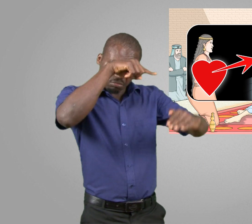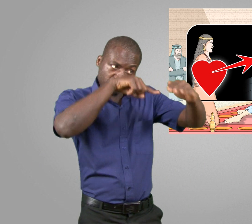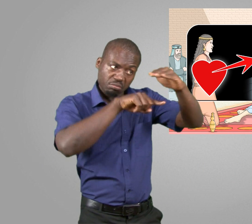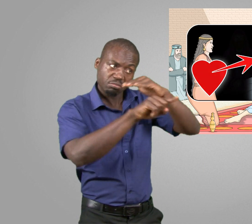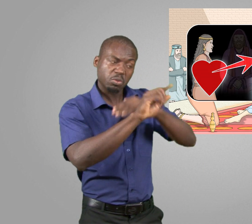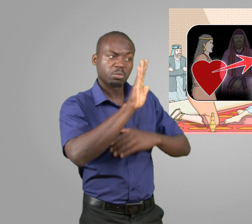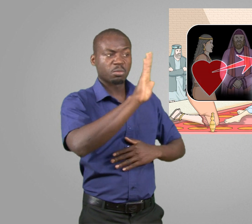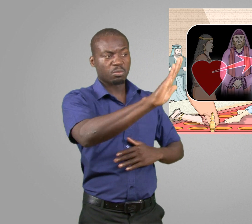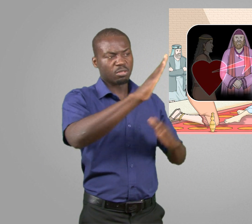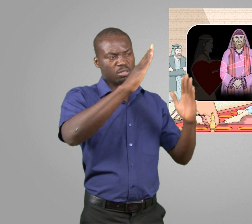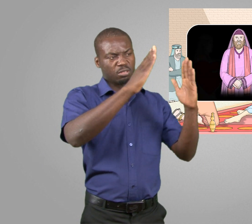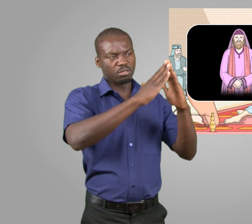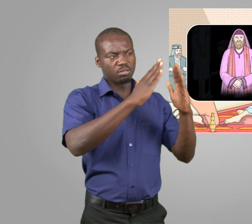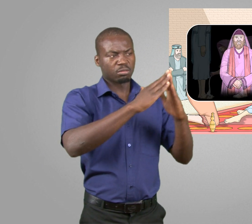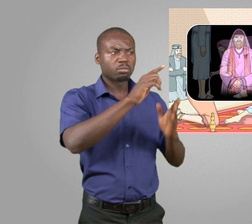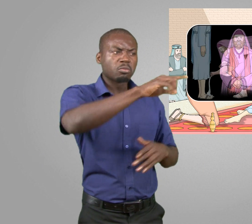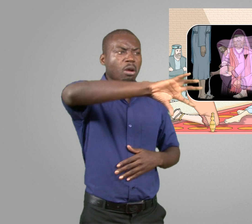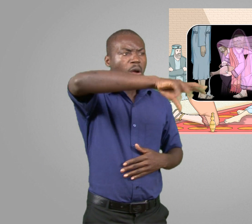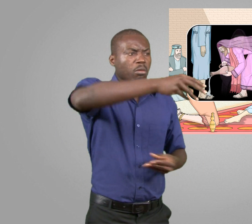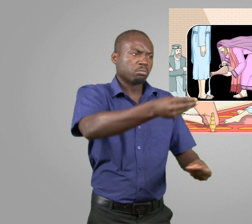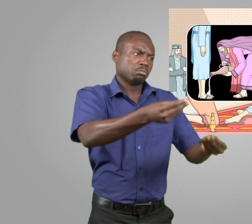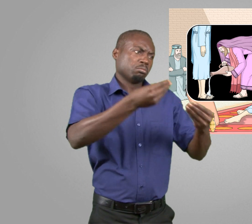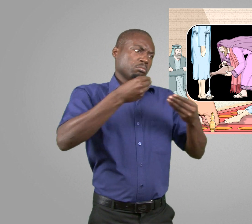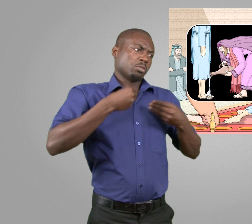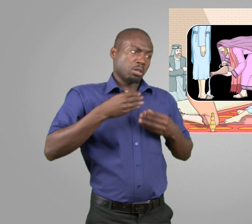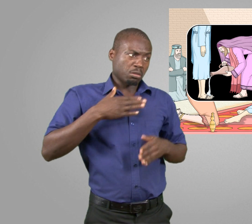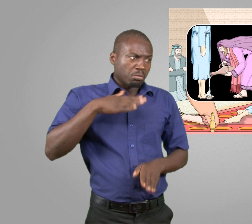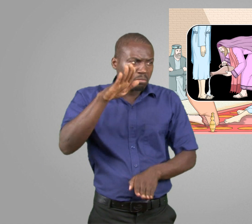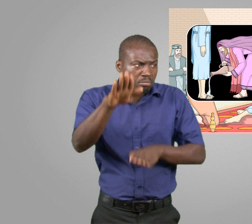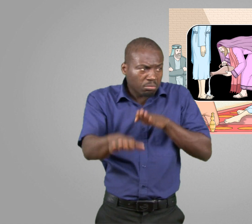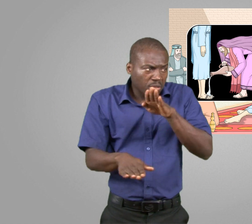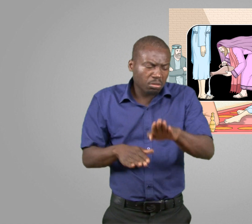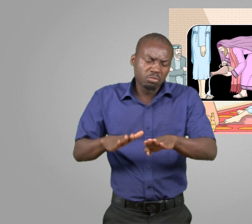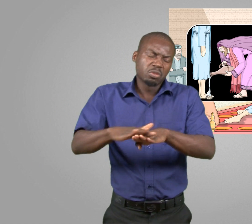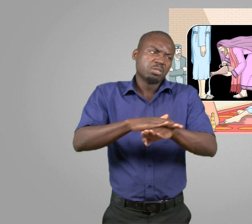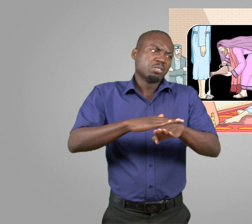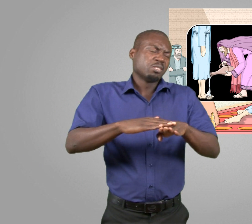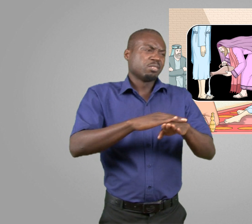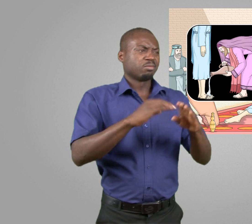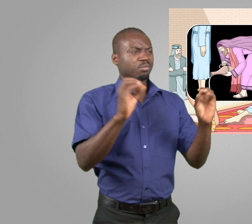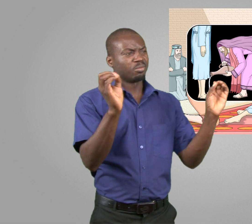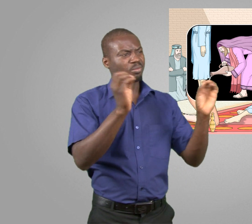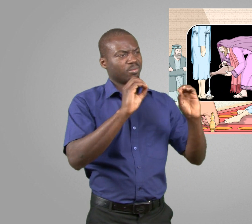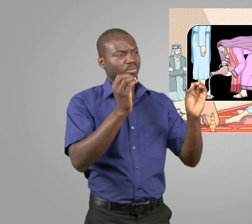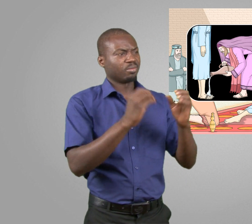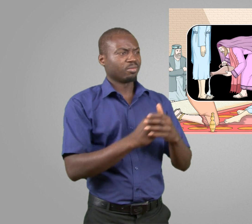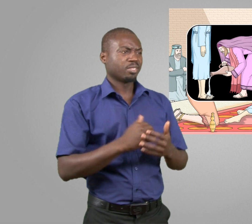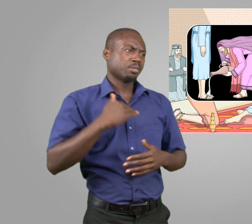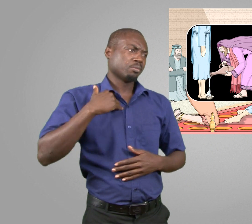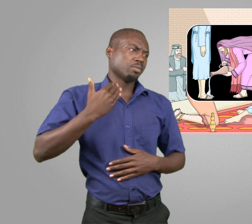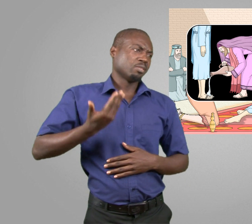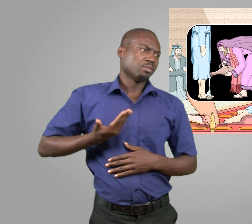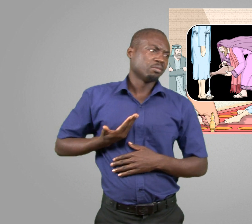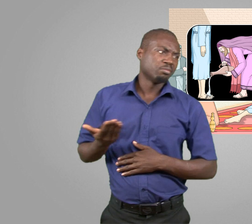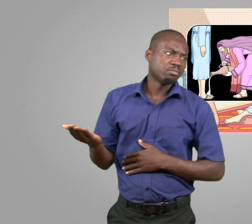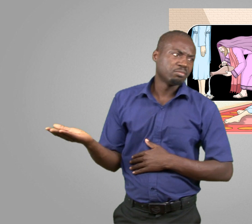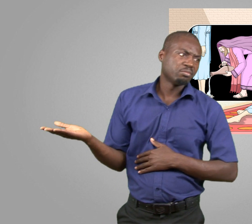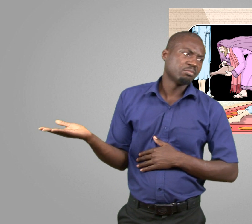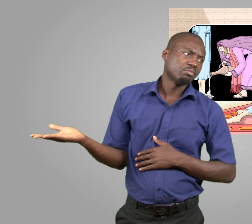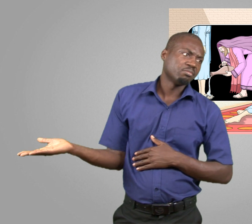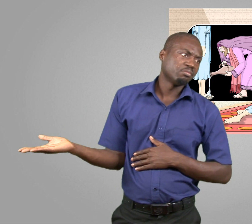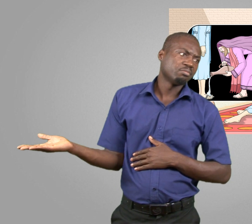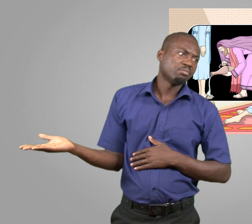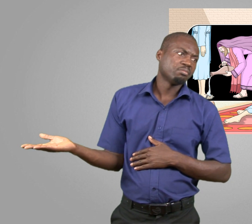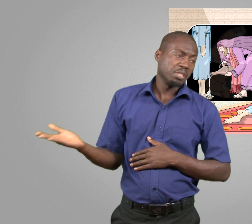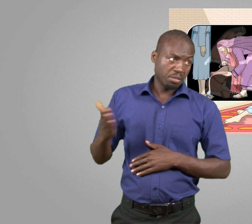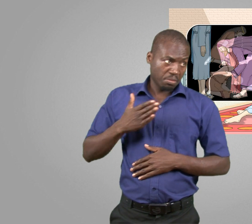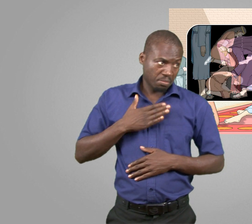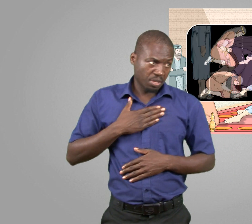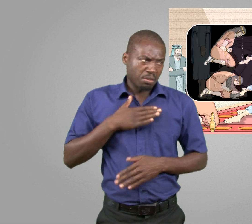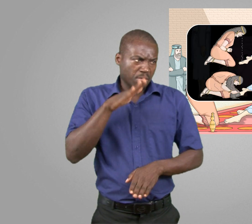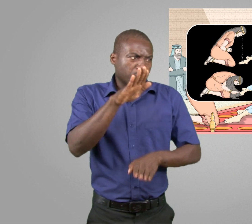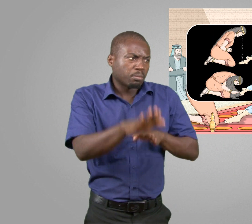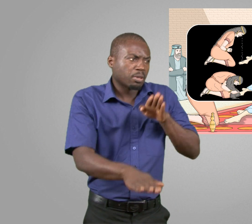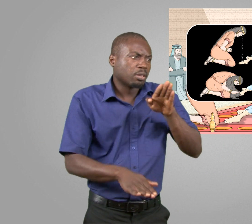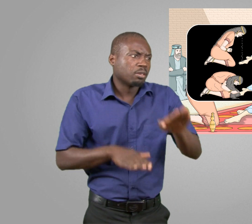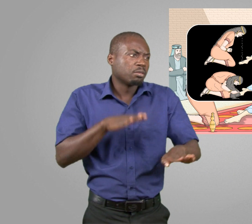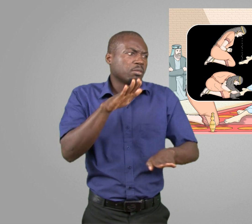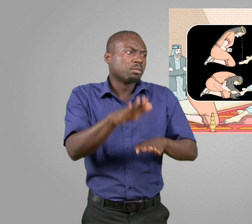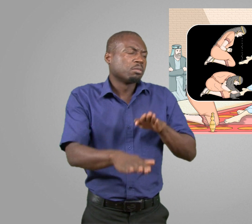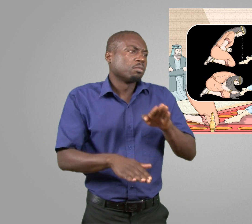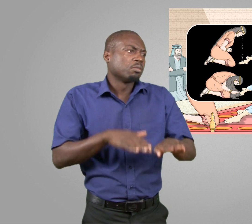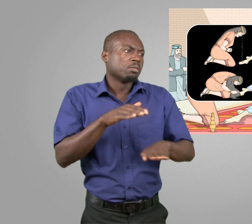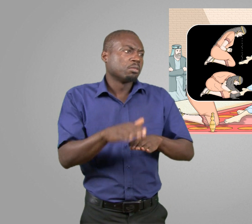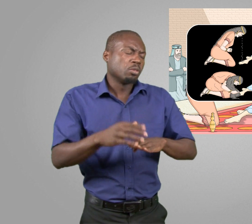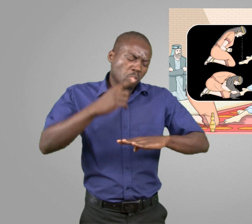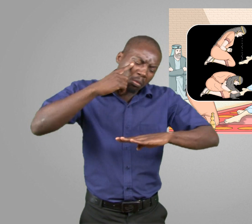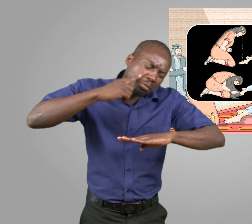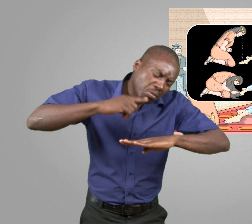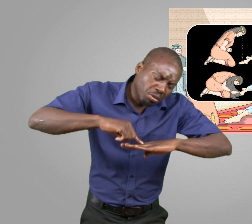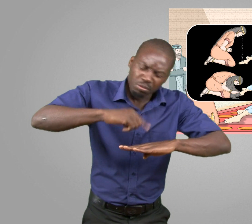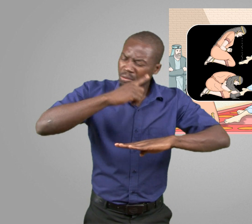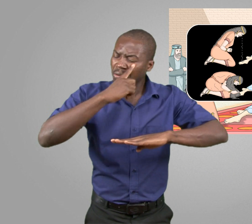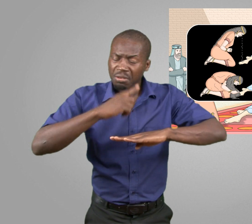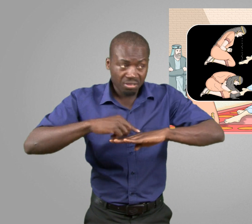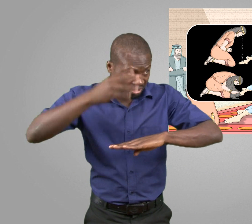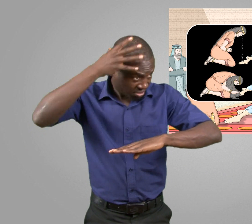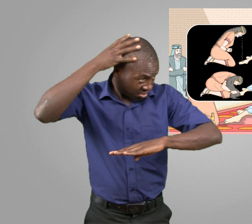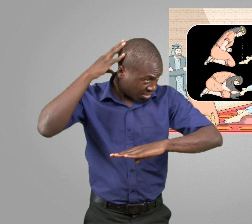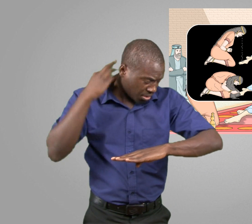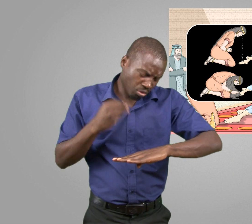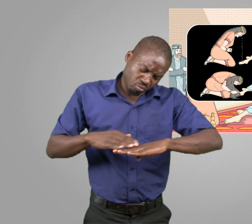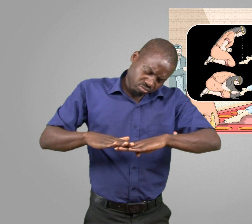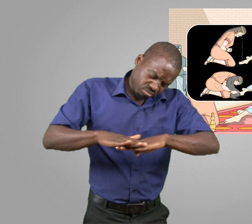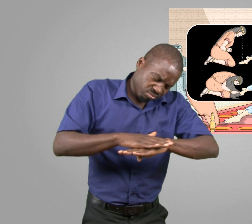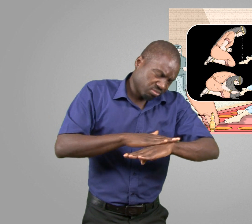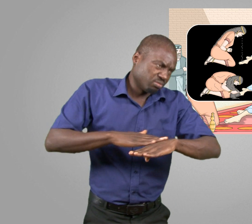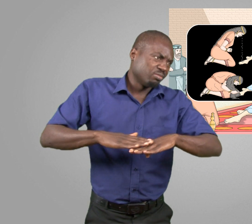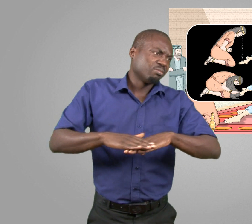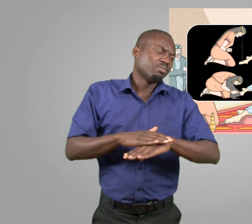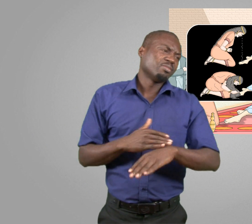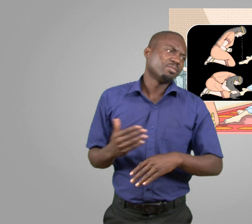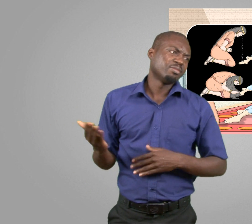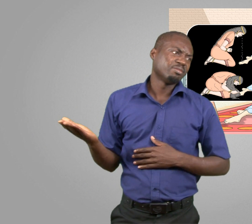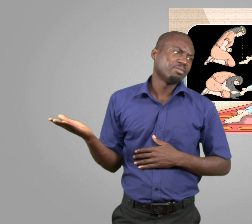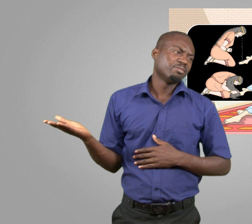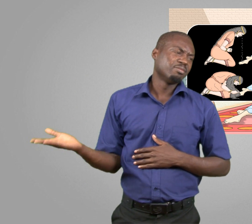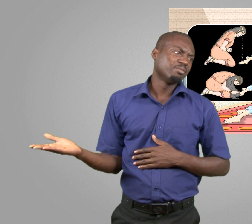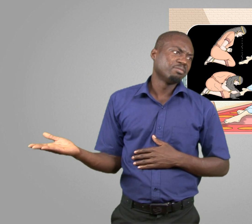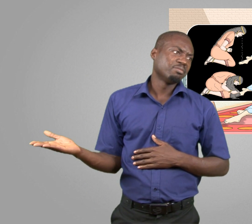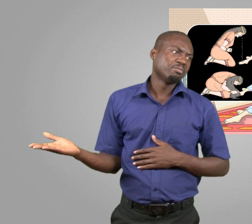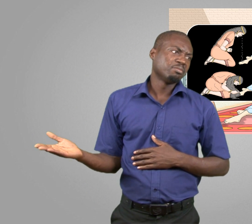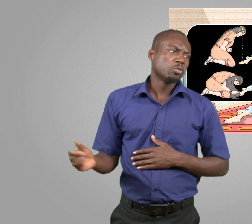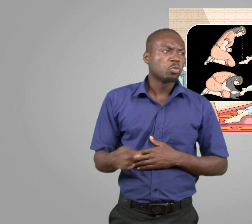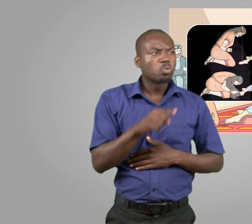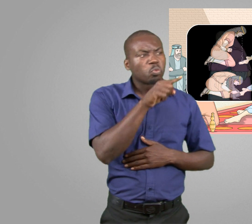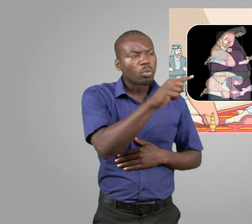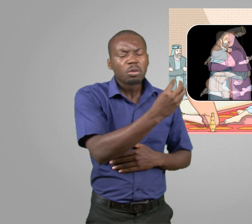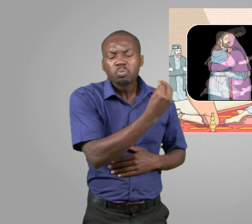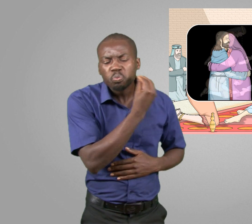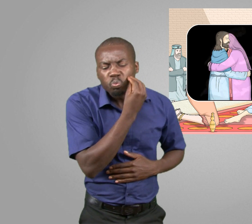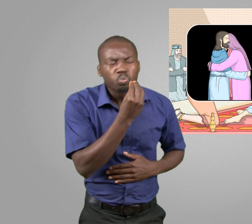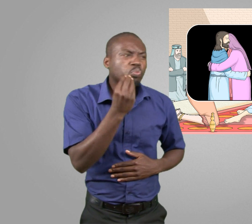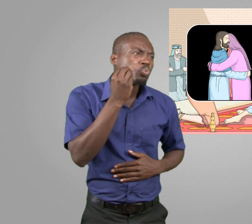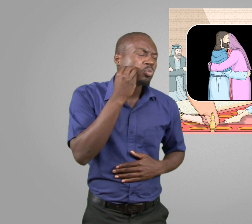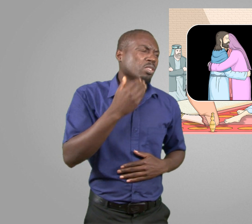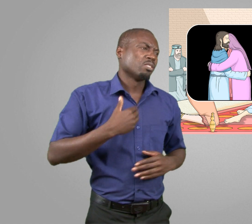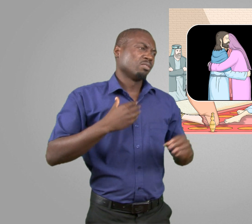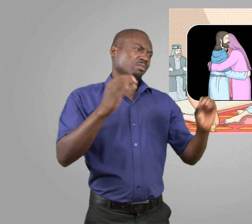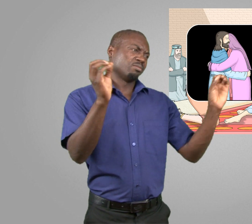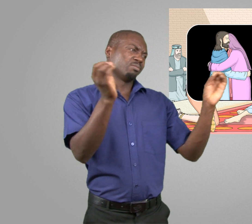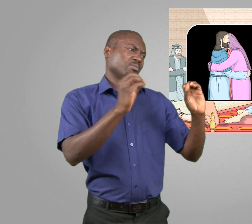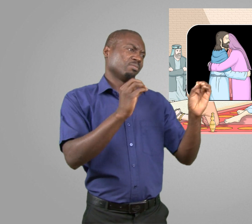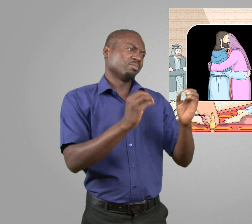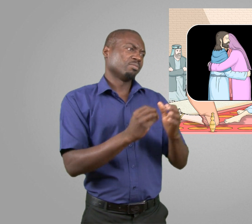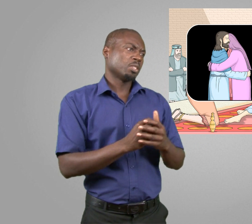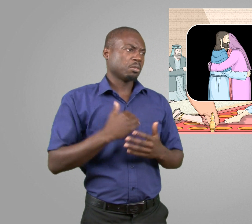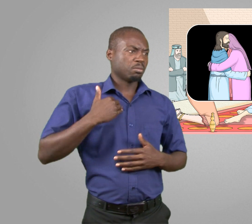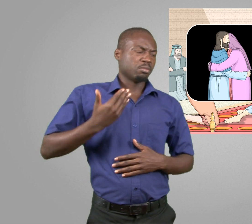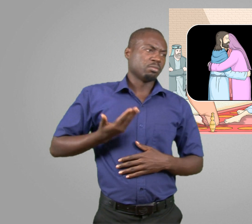When I entered your house, you did not give Me water for My feet, but she wet My feet with her tears and wiped them with her hair.